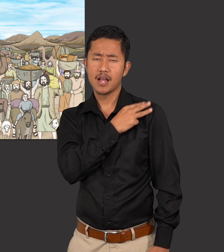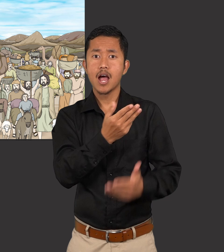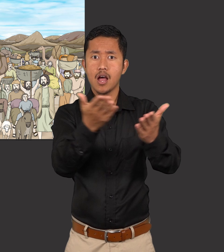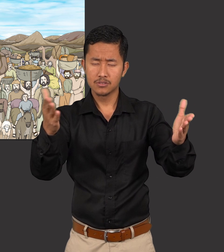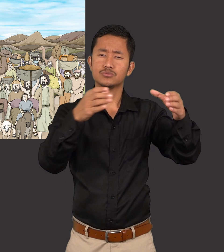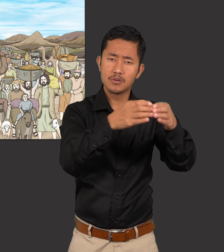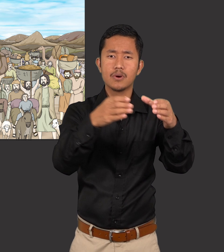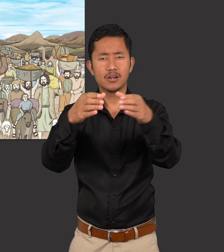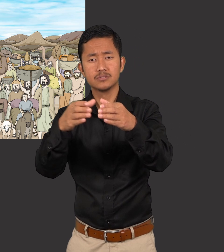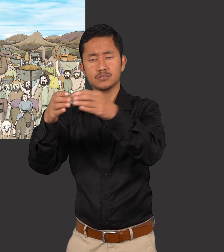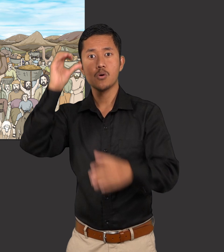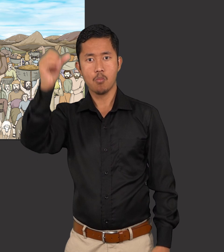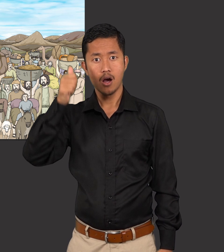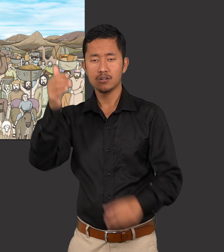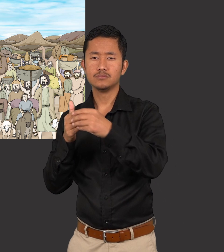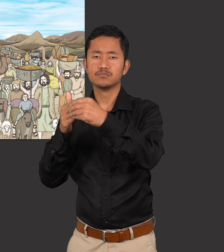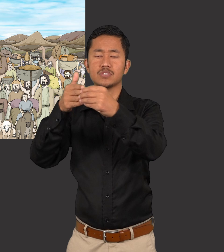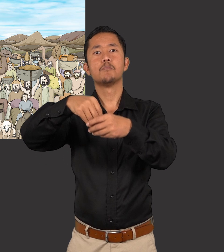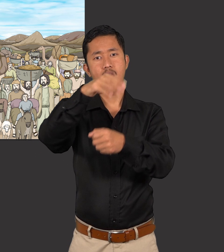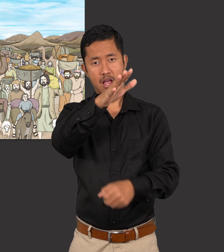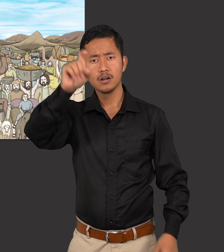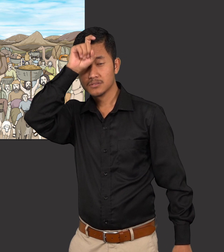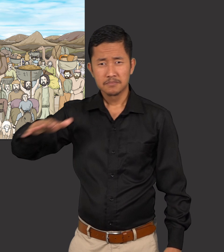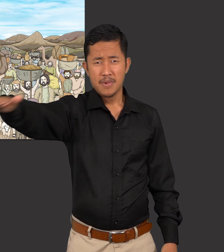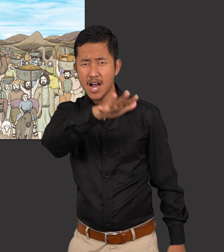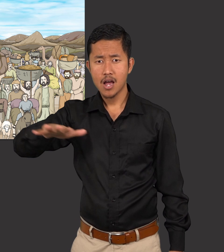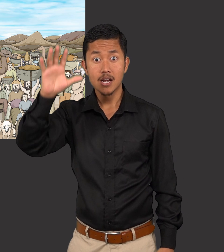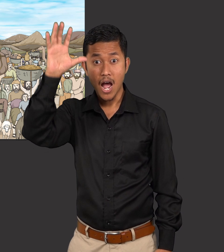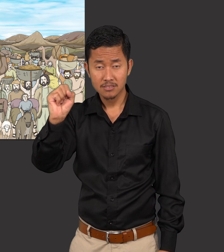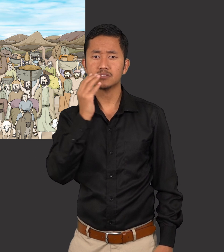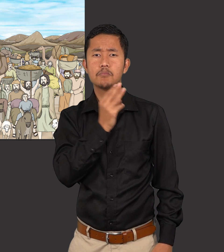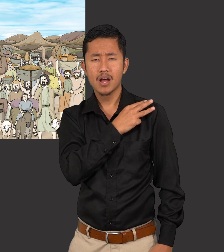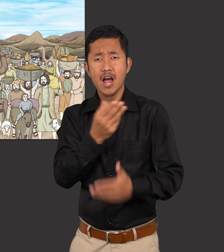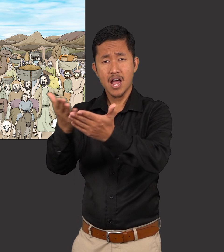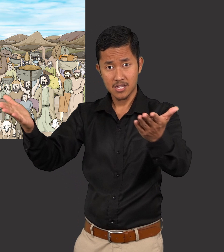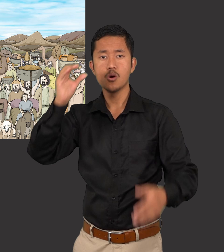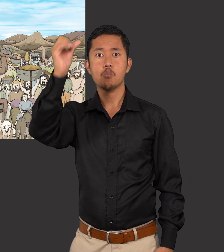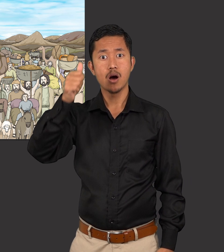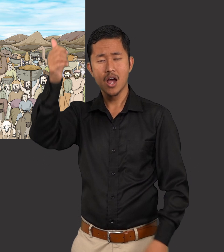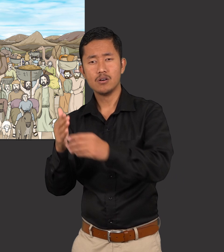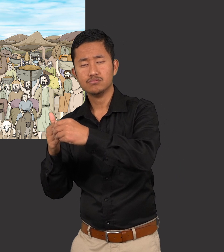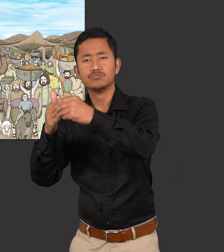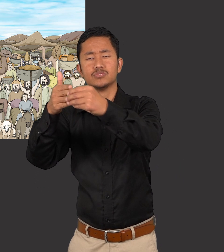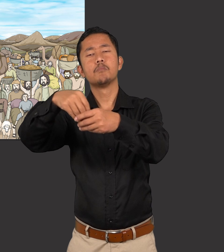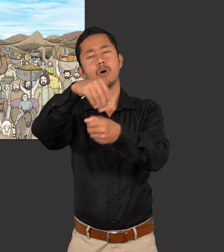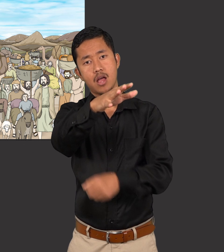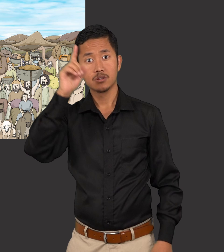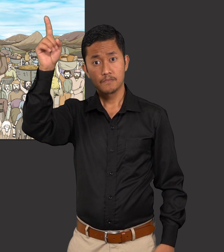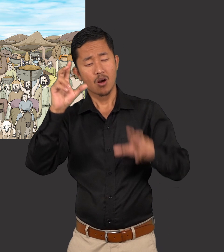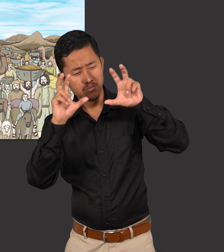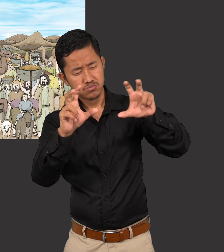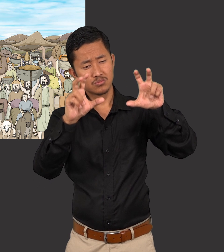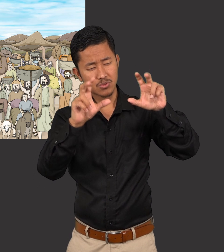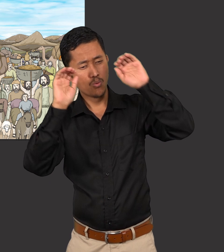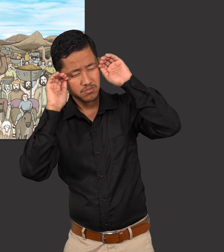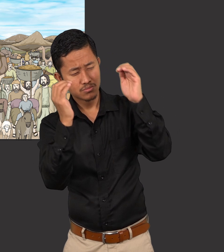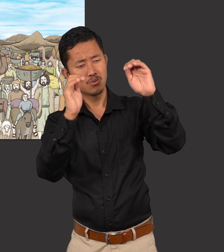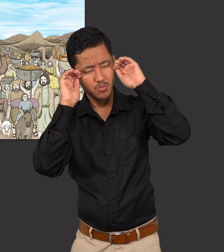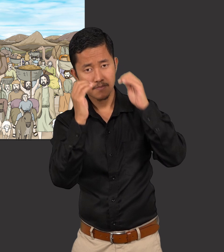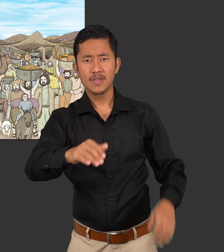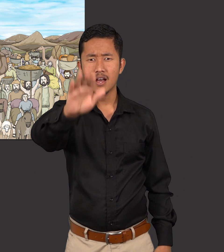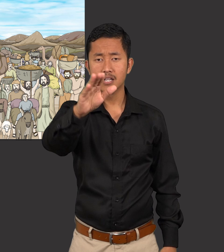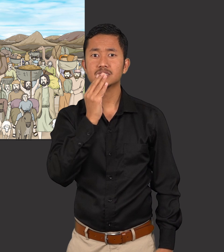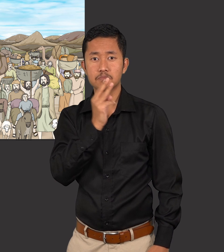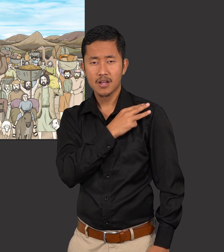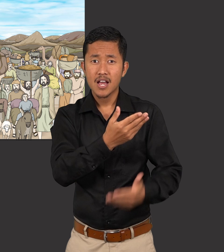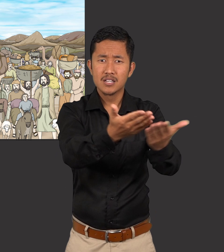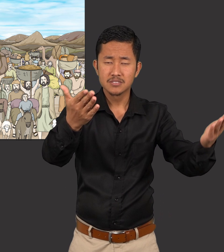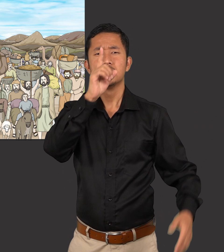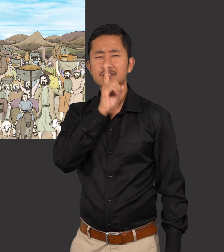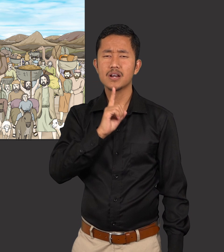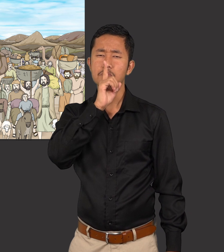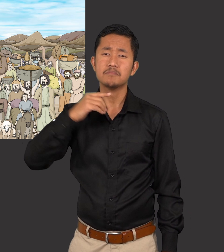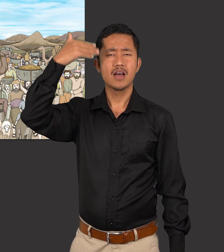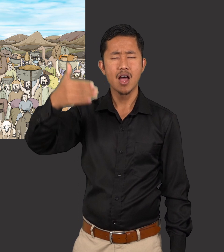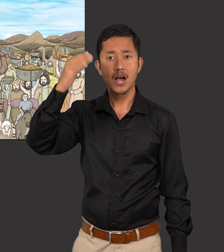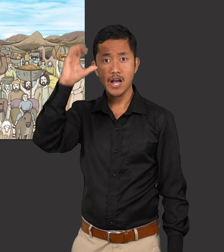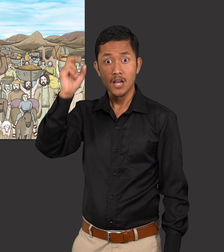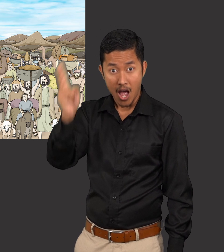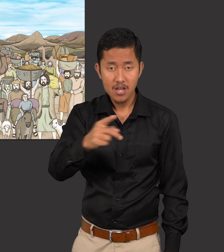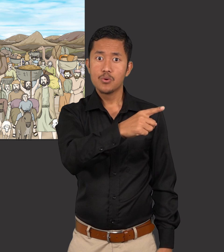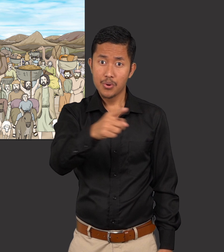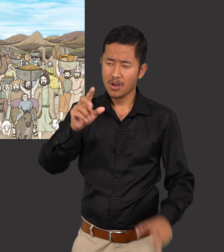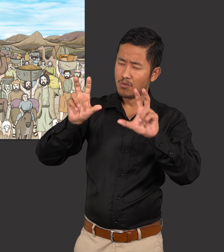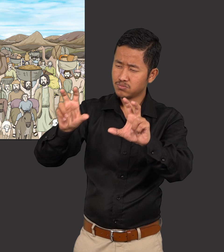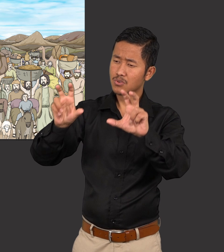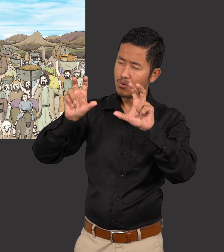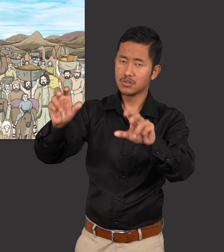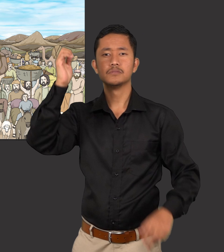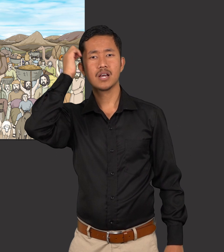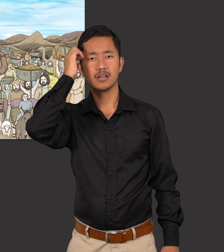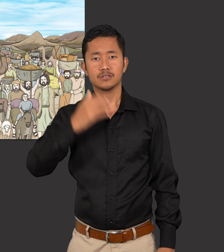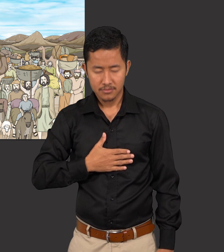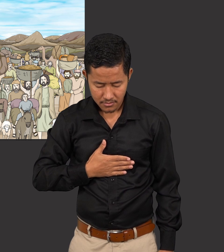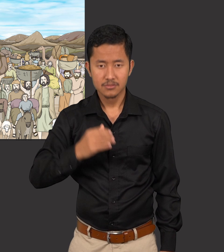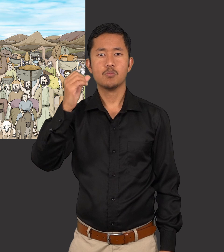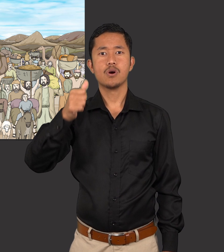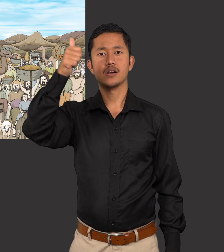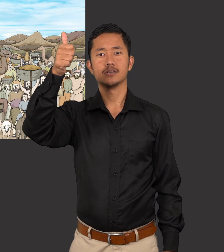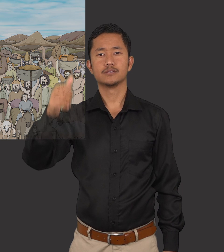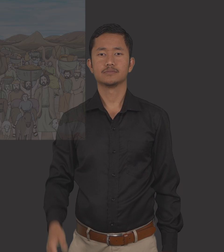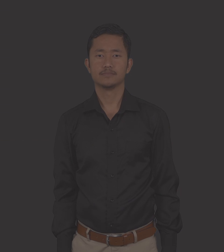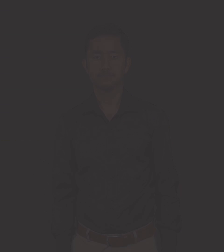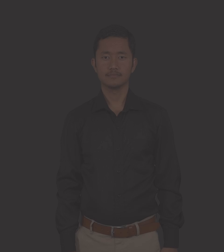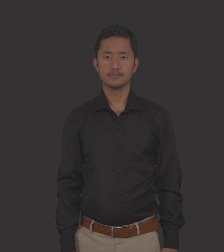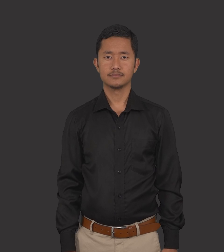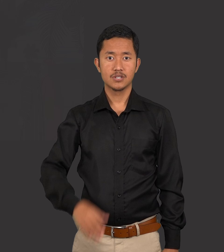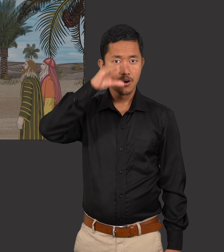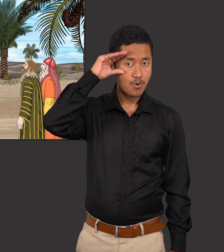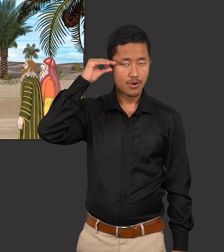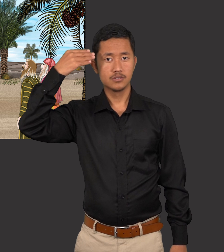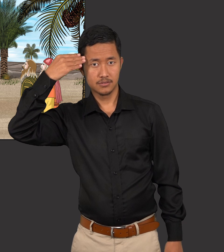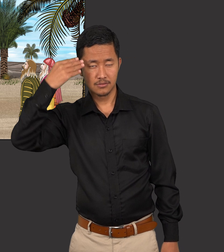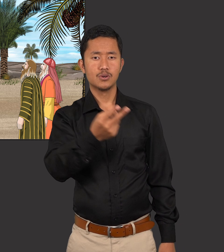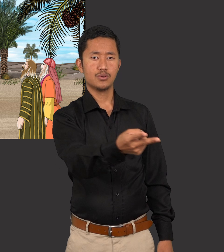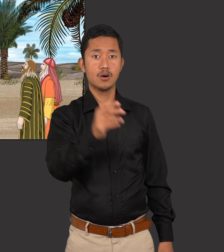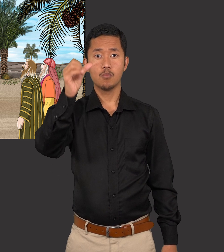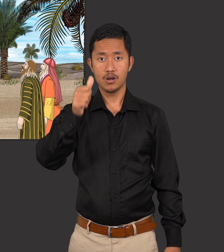Because the LORD kept a vigil that night to bring them out of the land of Egypt, this same night is to be a vigil to the LORD, to be observed by all the Israelites for the generations to come.